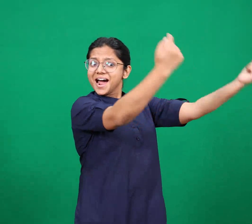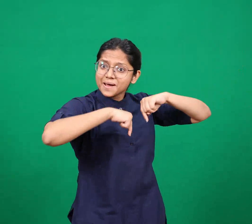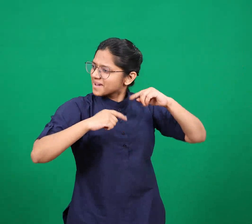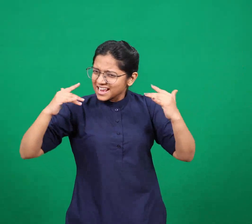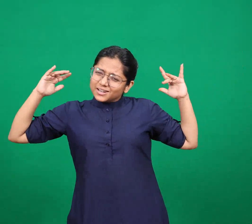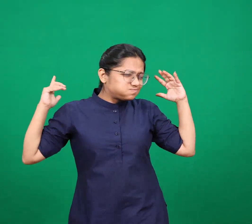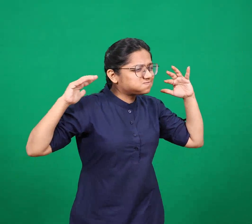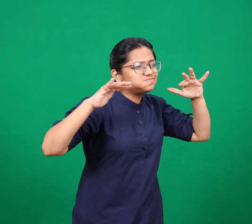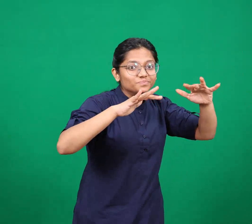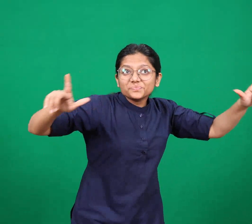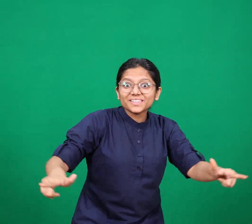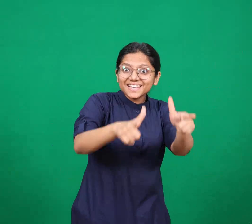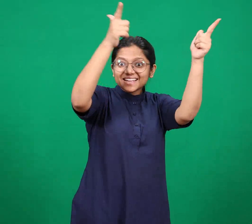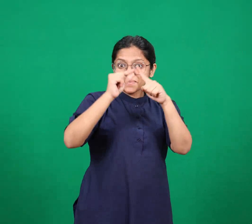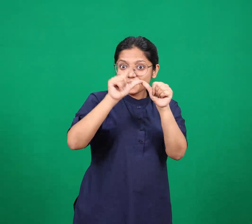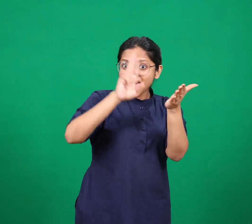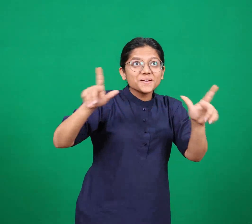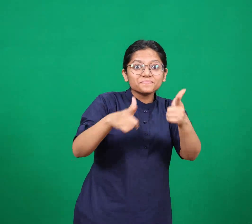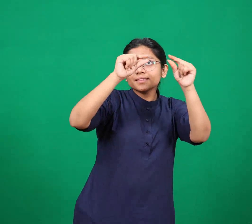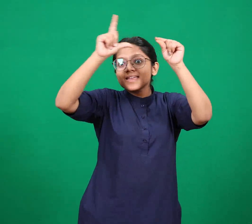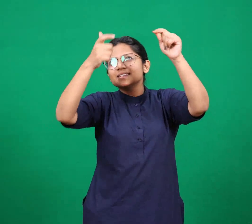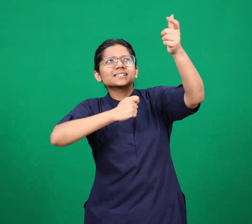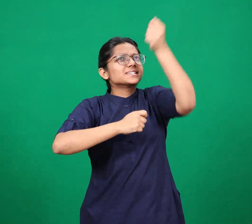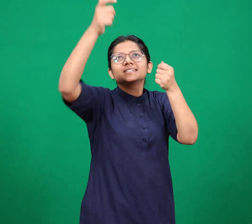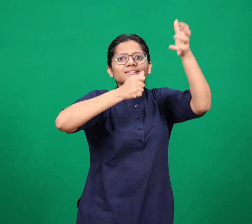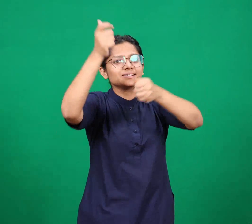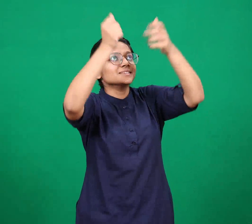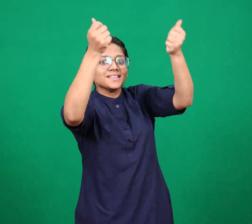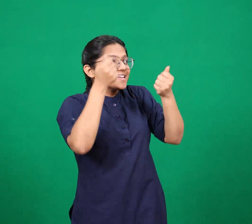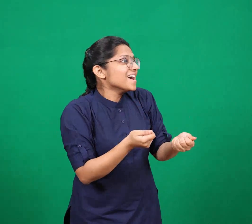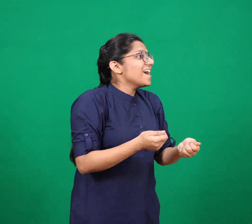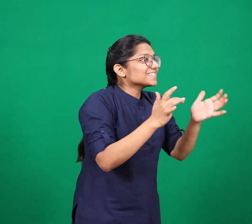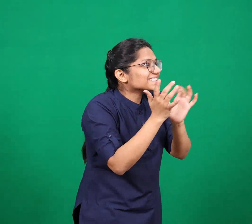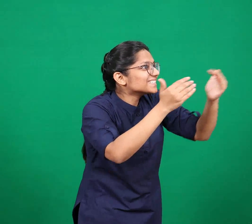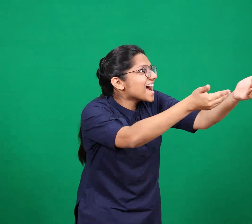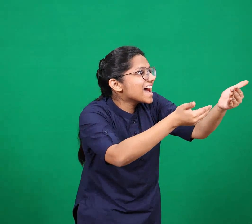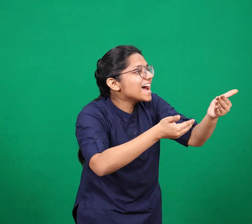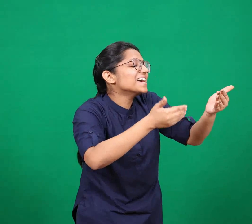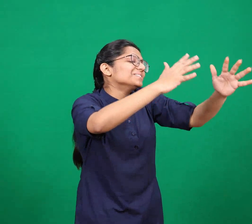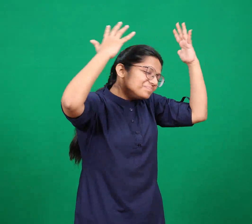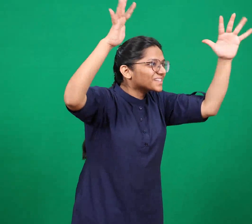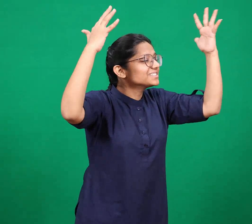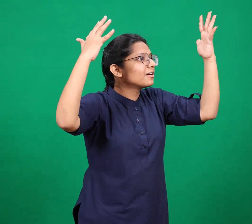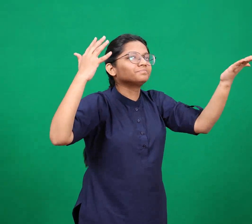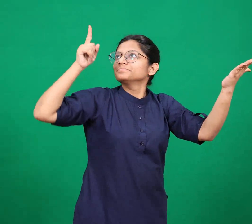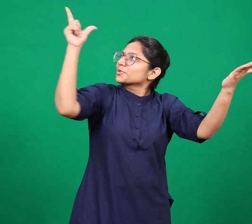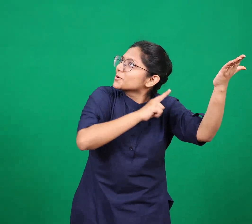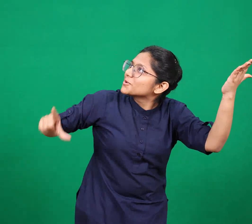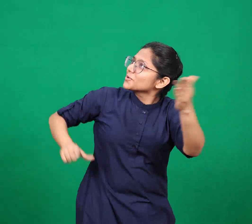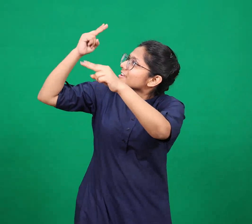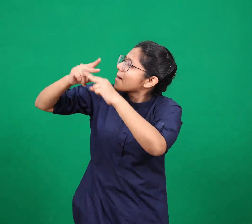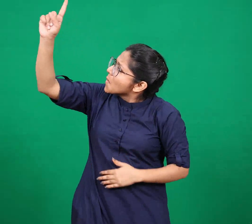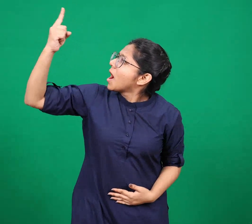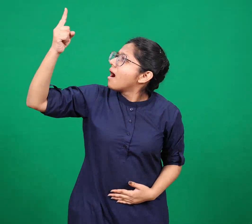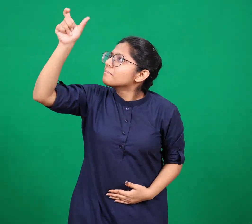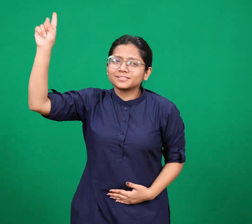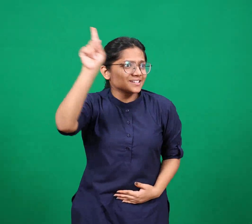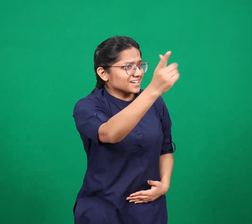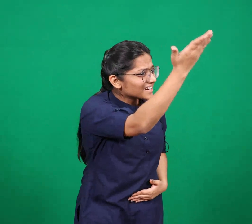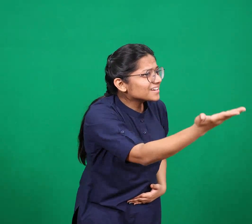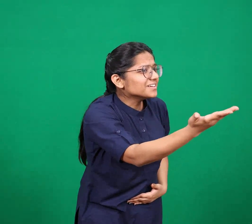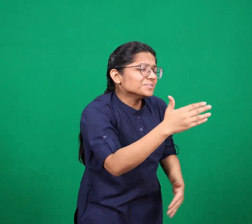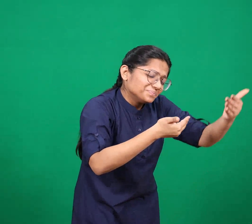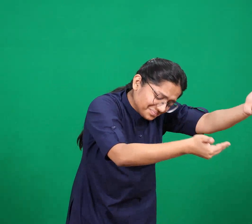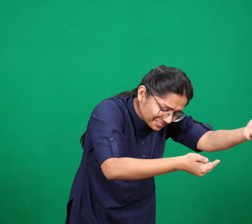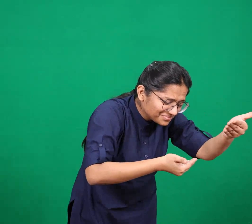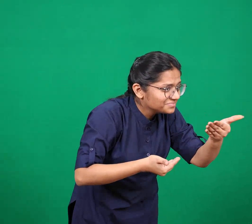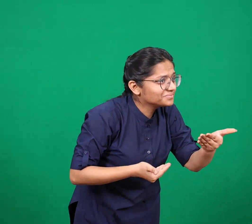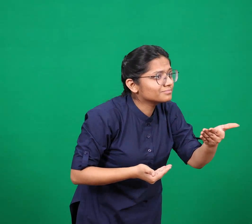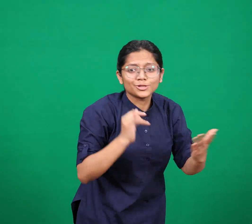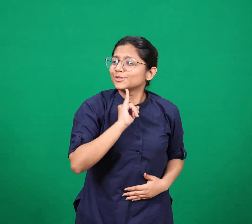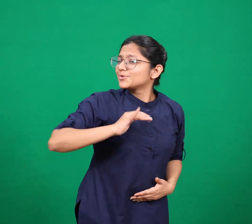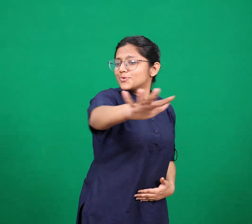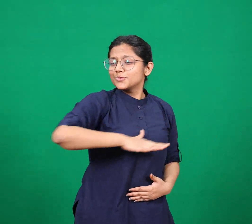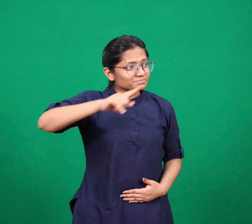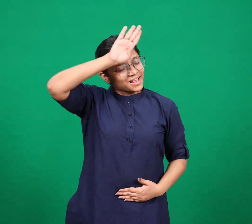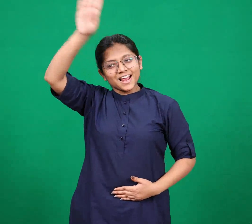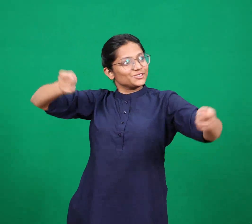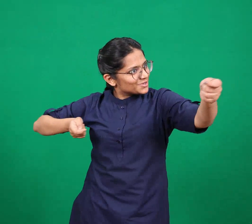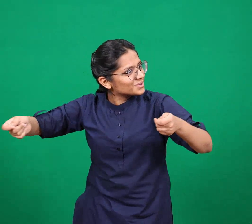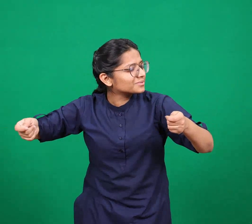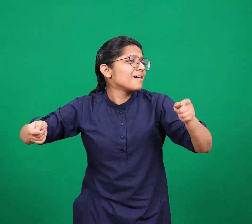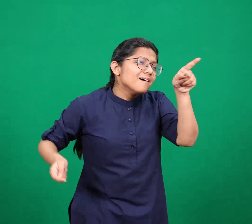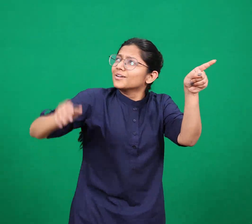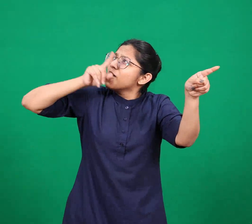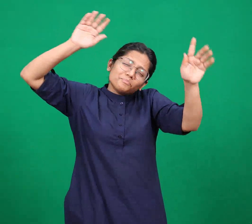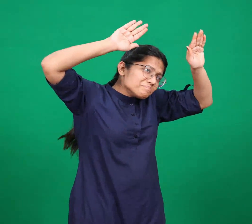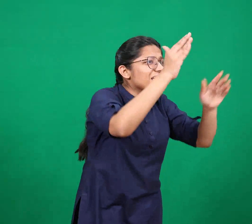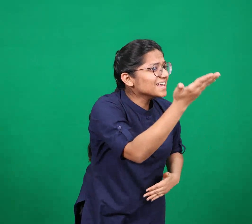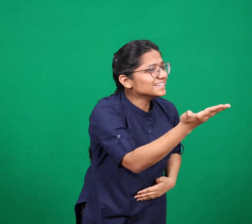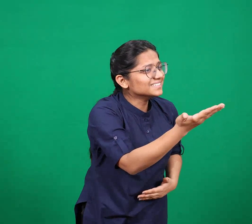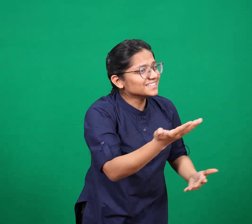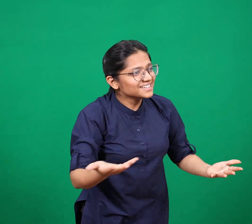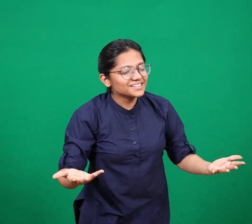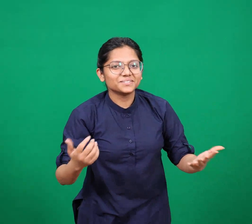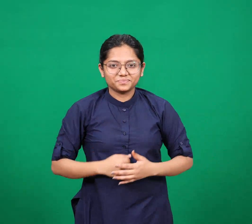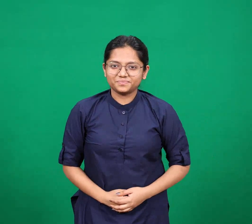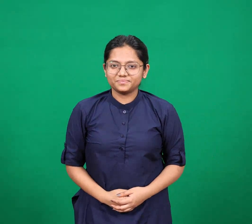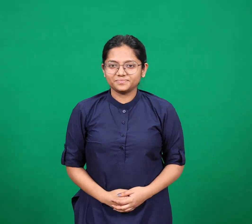They took palm branches and went out to meet Him, shouting: "Hosanna!" "Blessed is He who comes in the name of the Lord!"